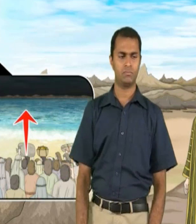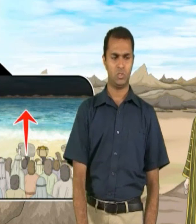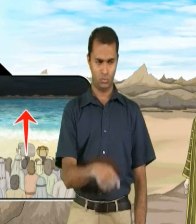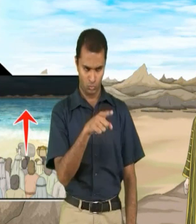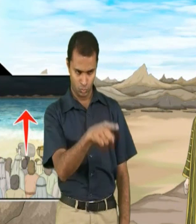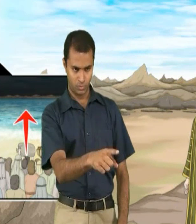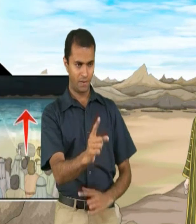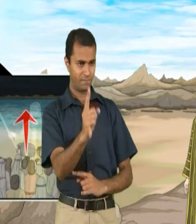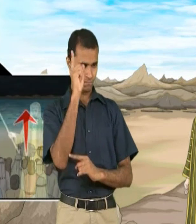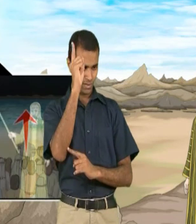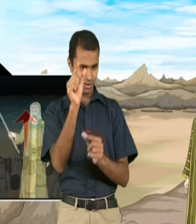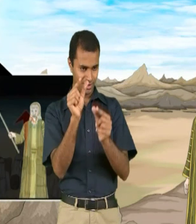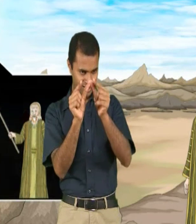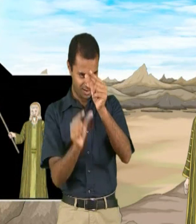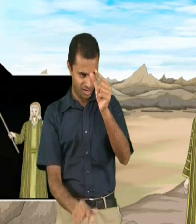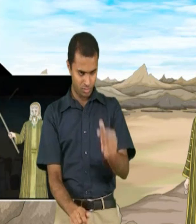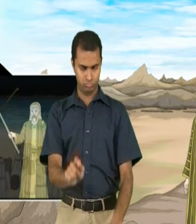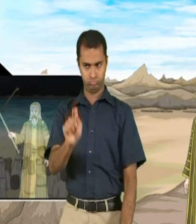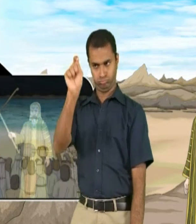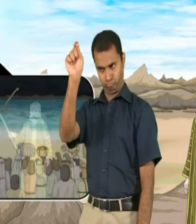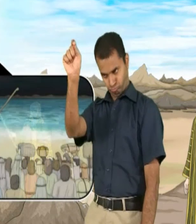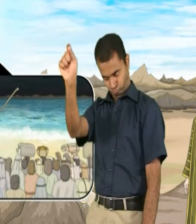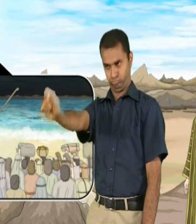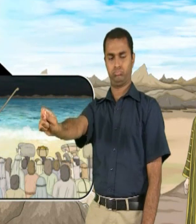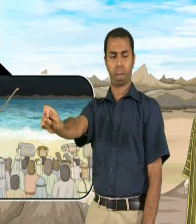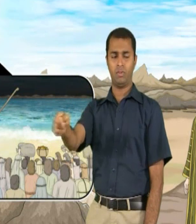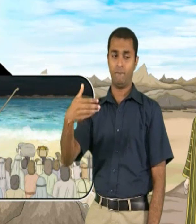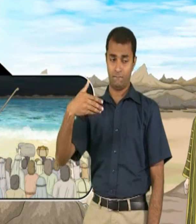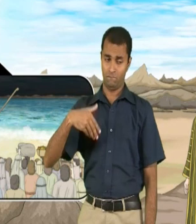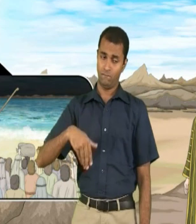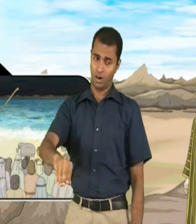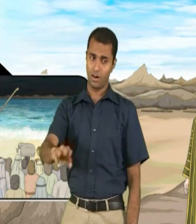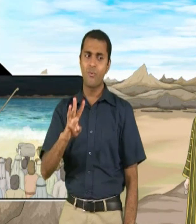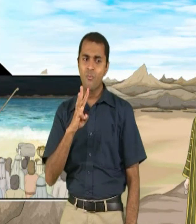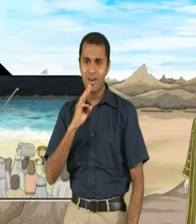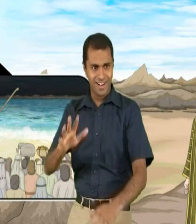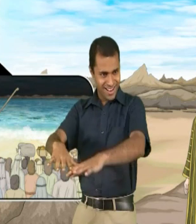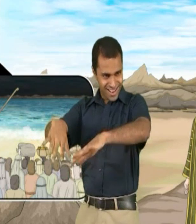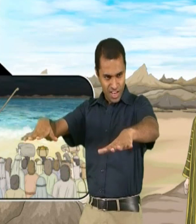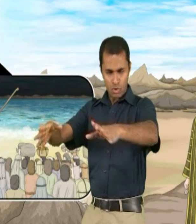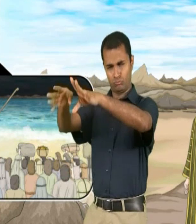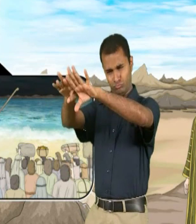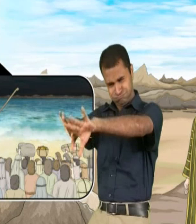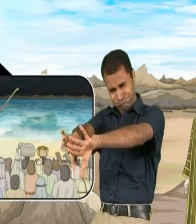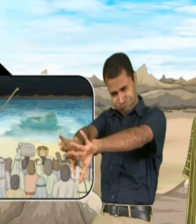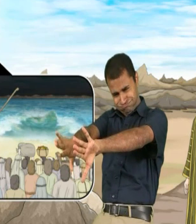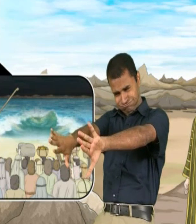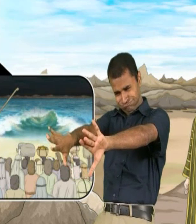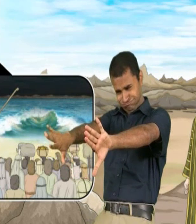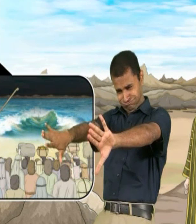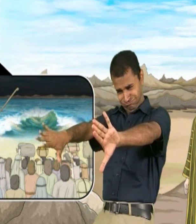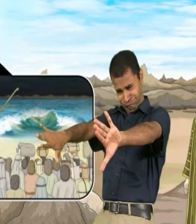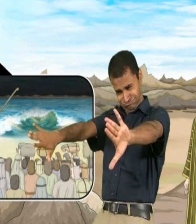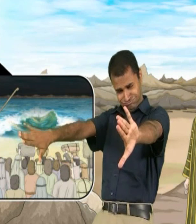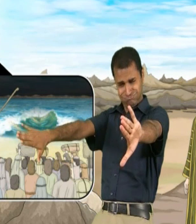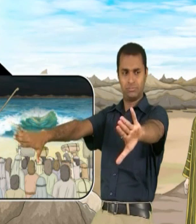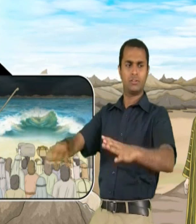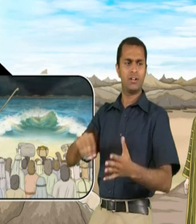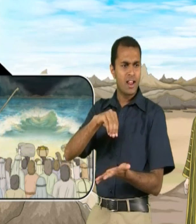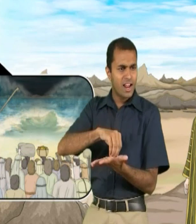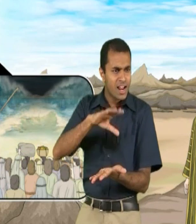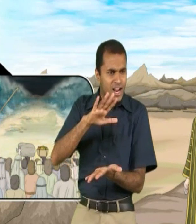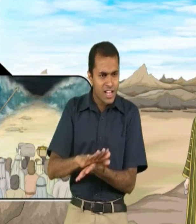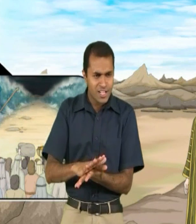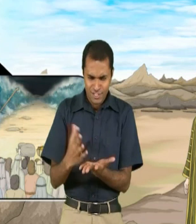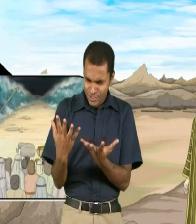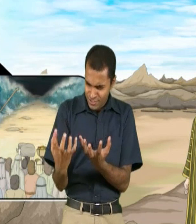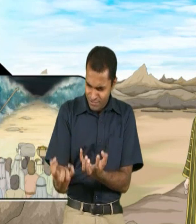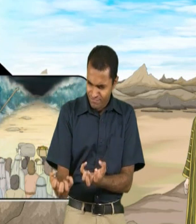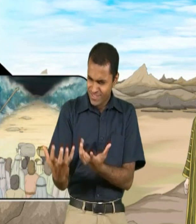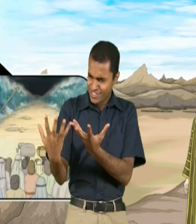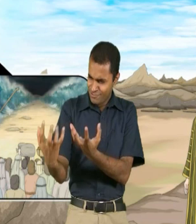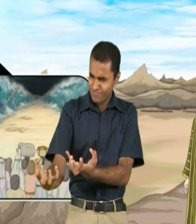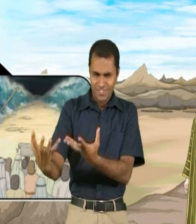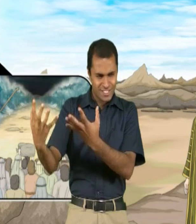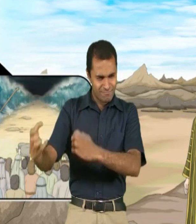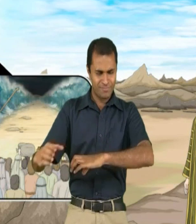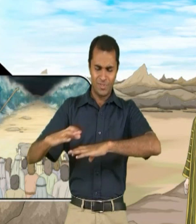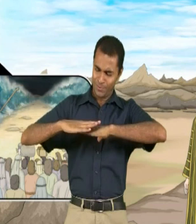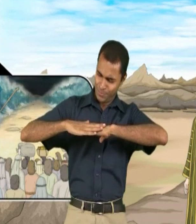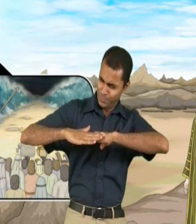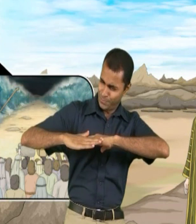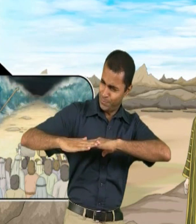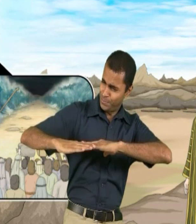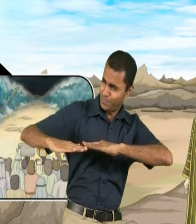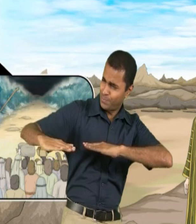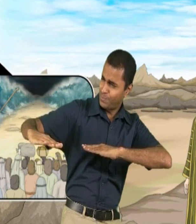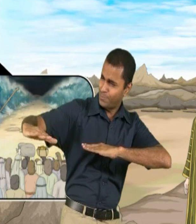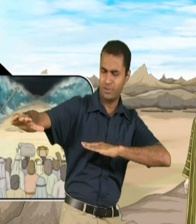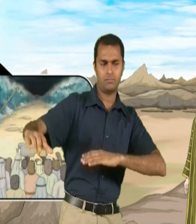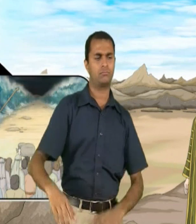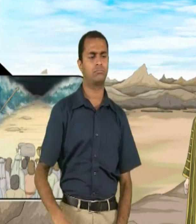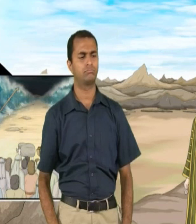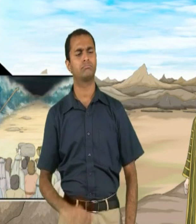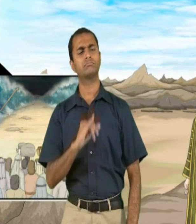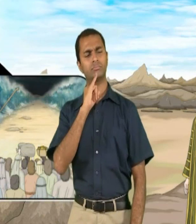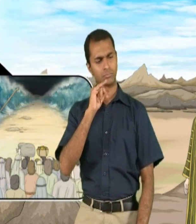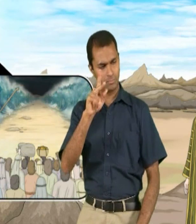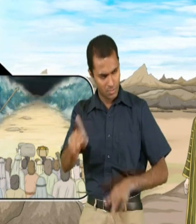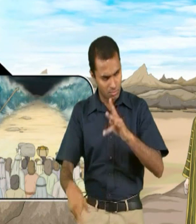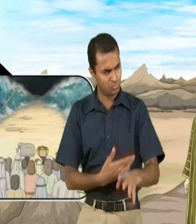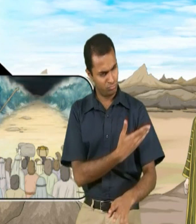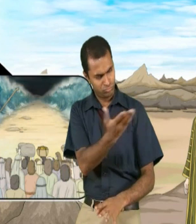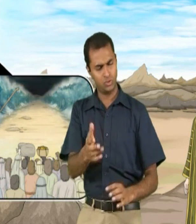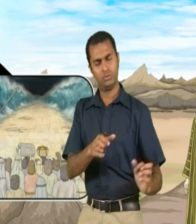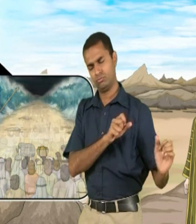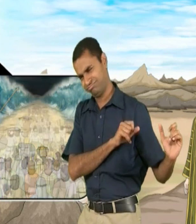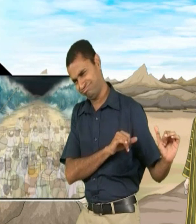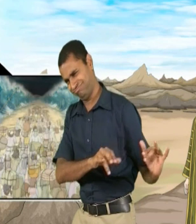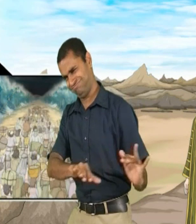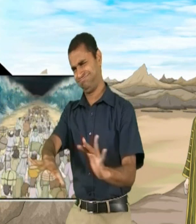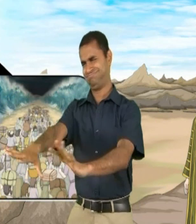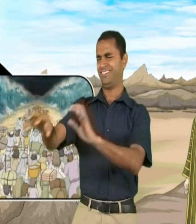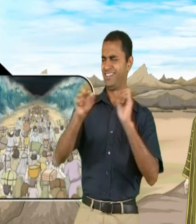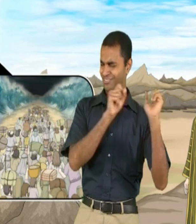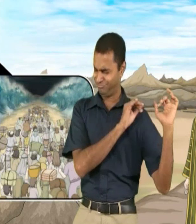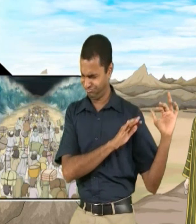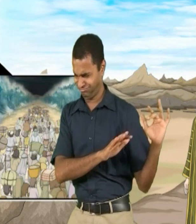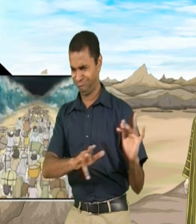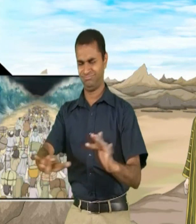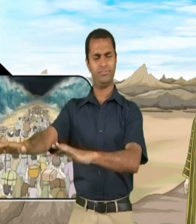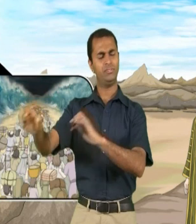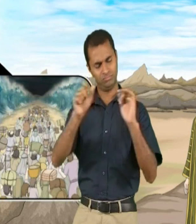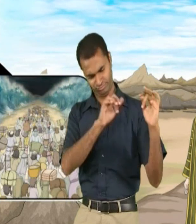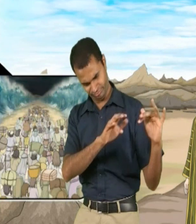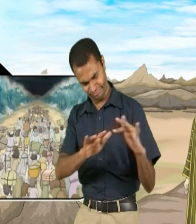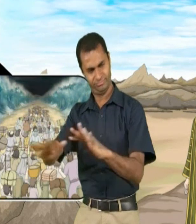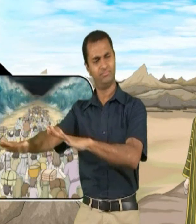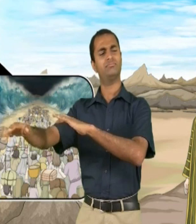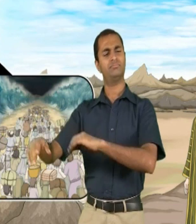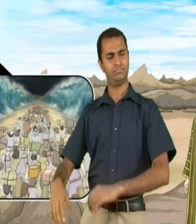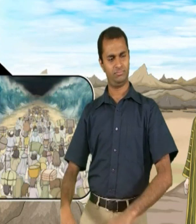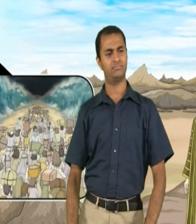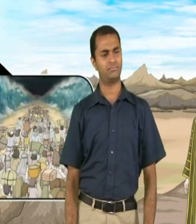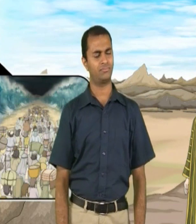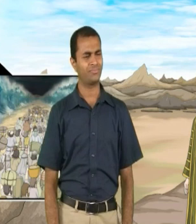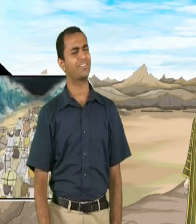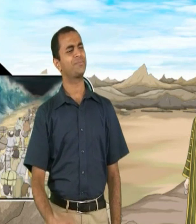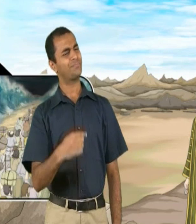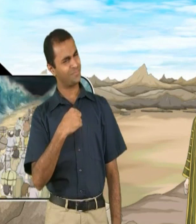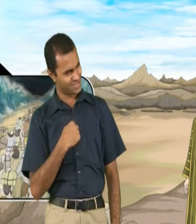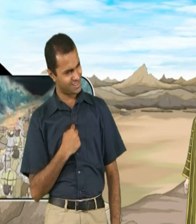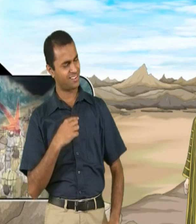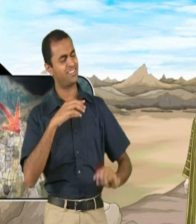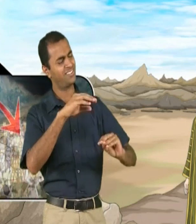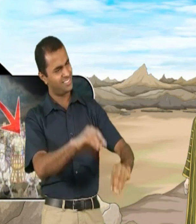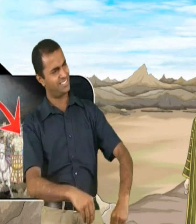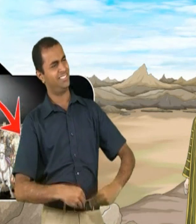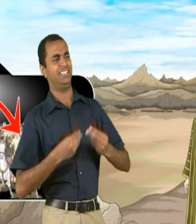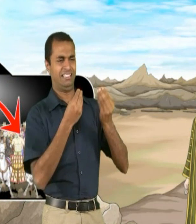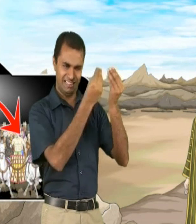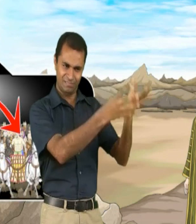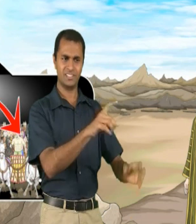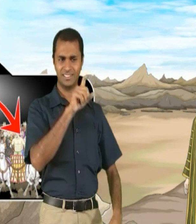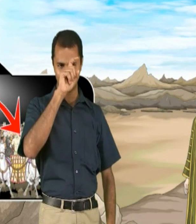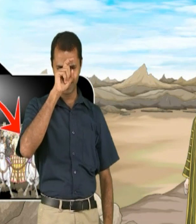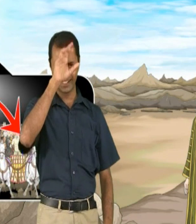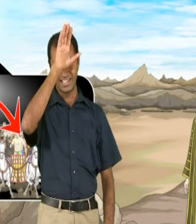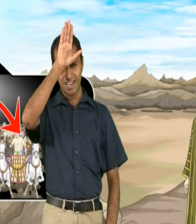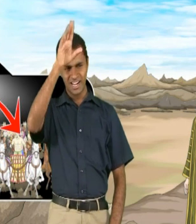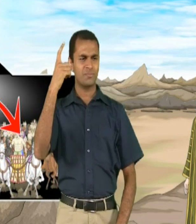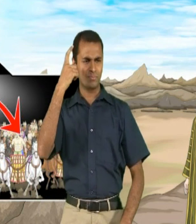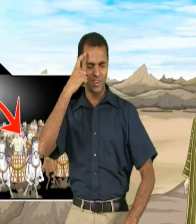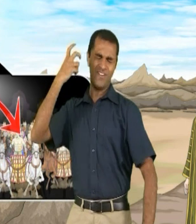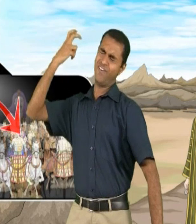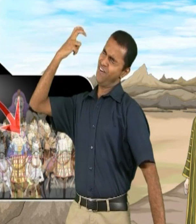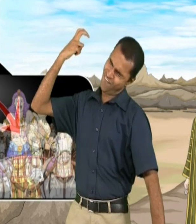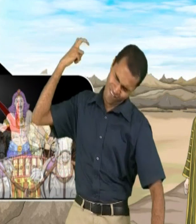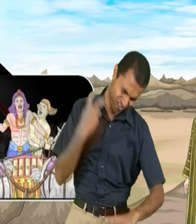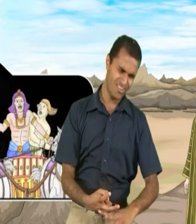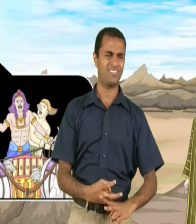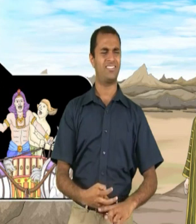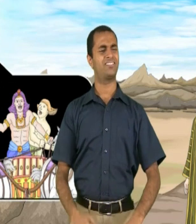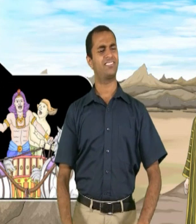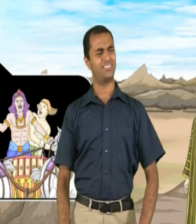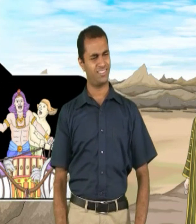And as for you, lift up your staff and stretch out your hand over the sea and divide it, so that the Israelites can go through the sea on dry ground.